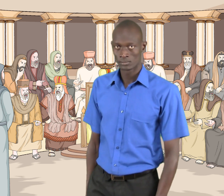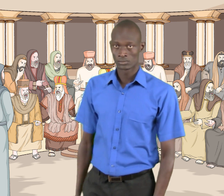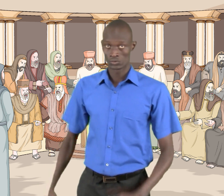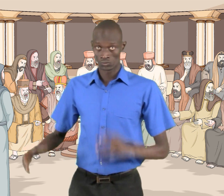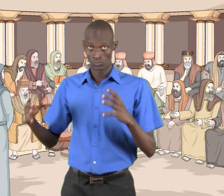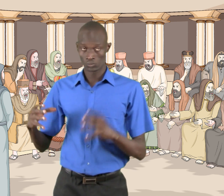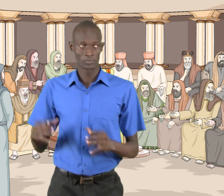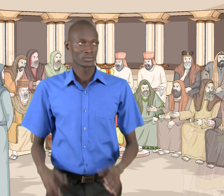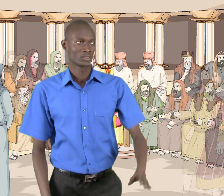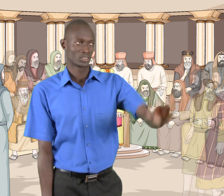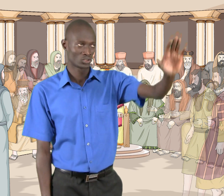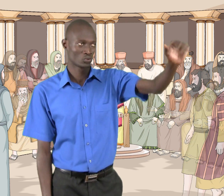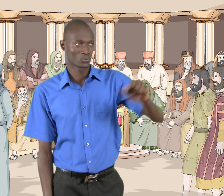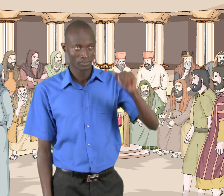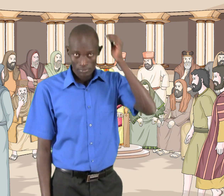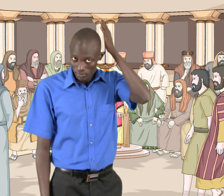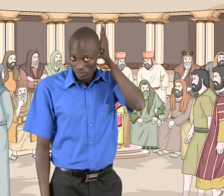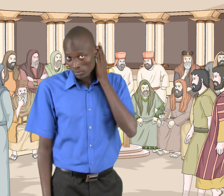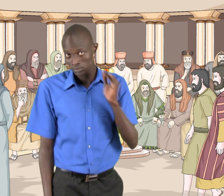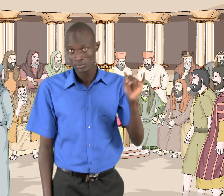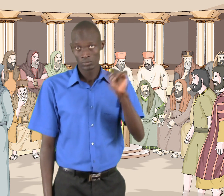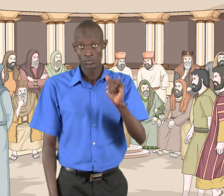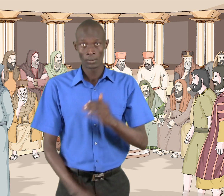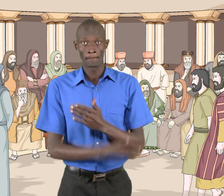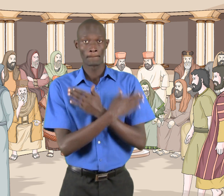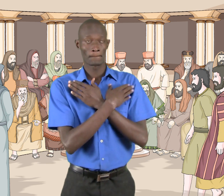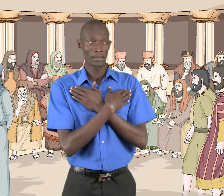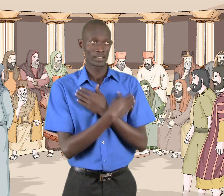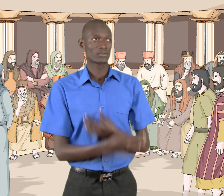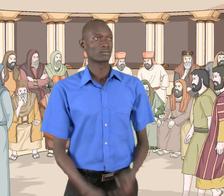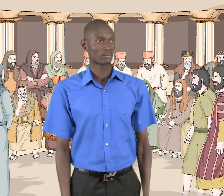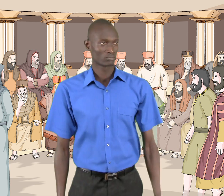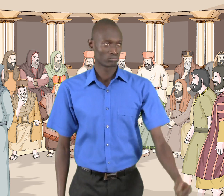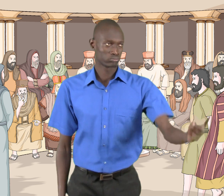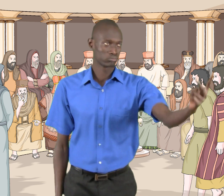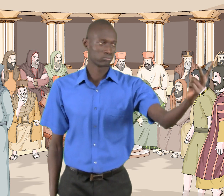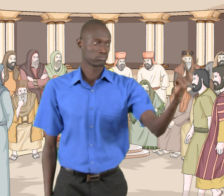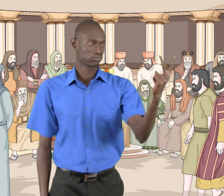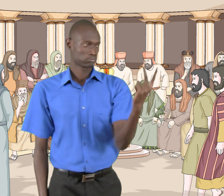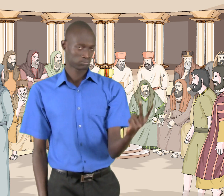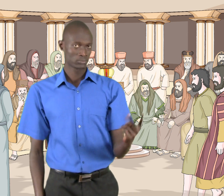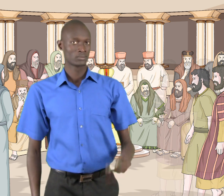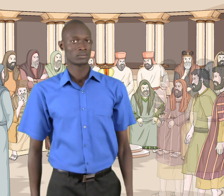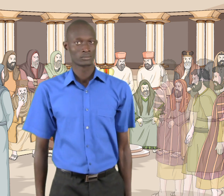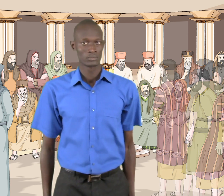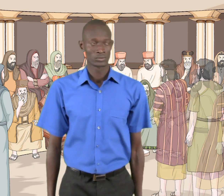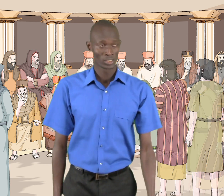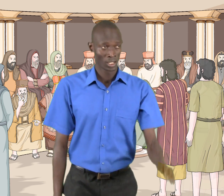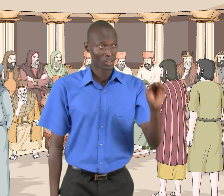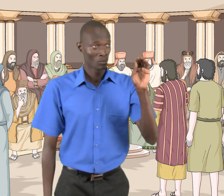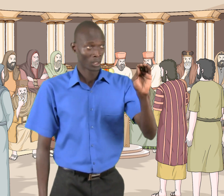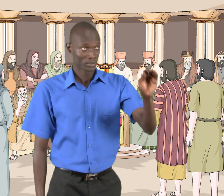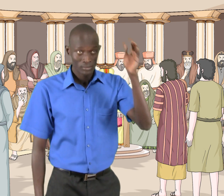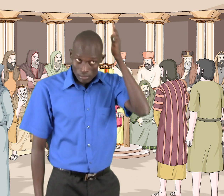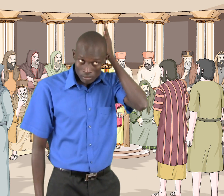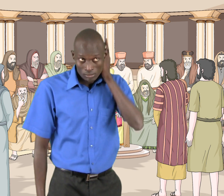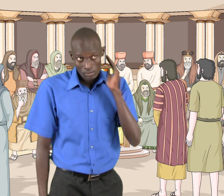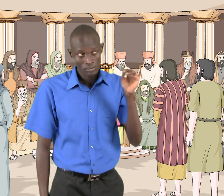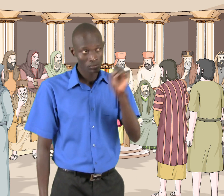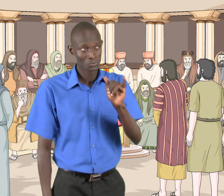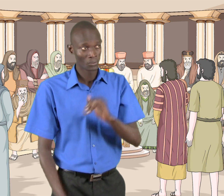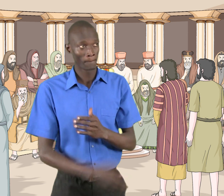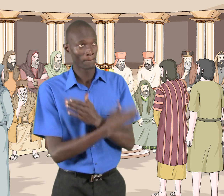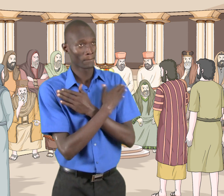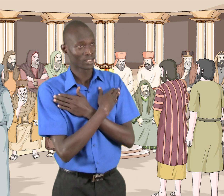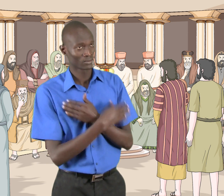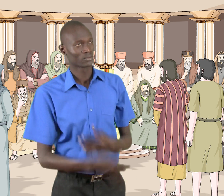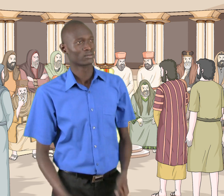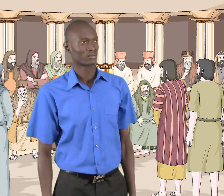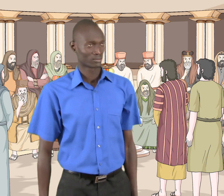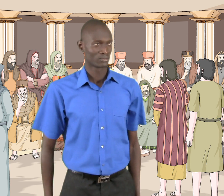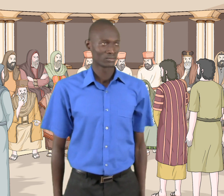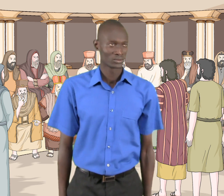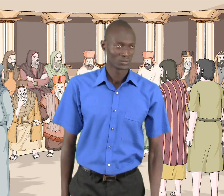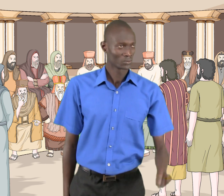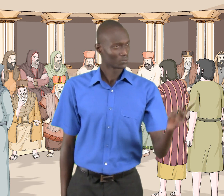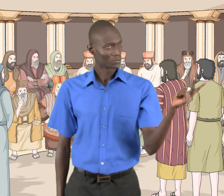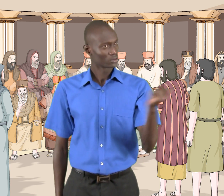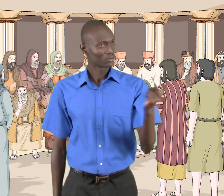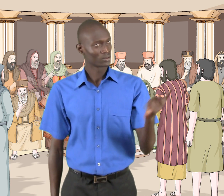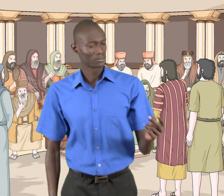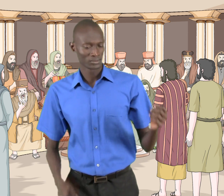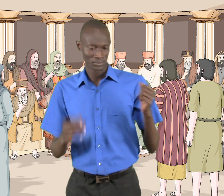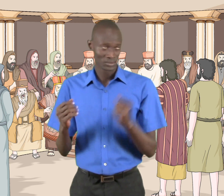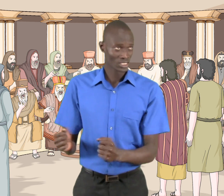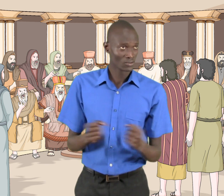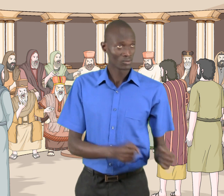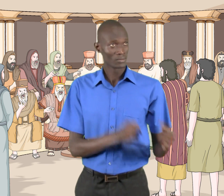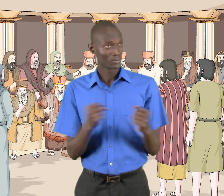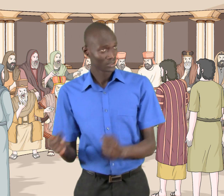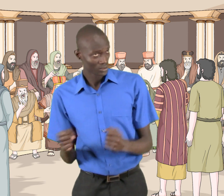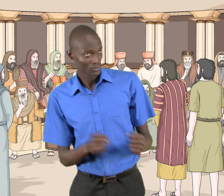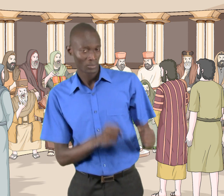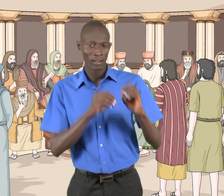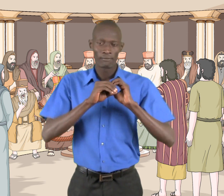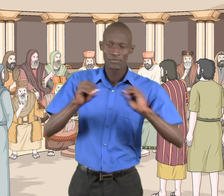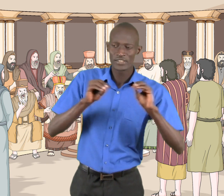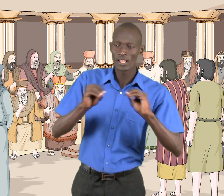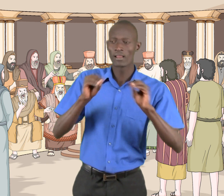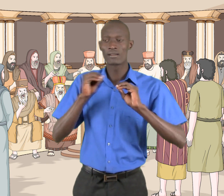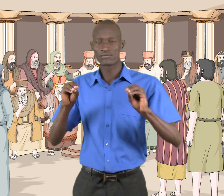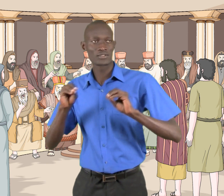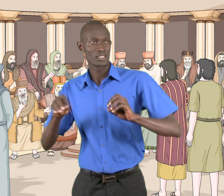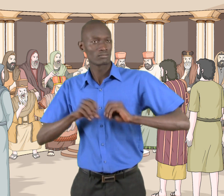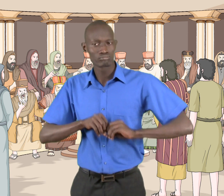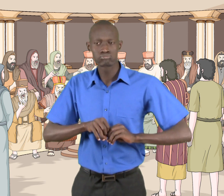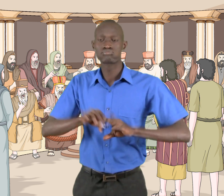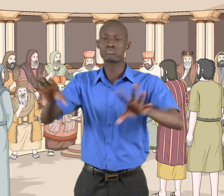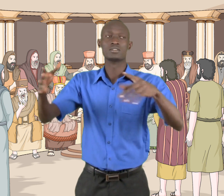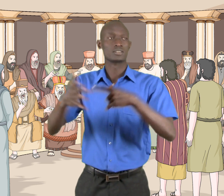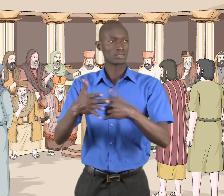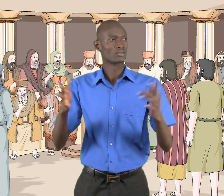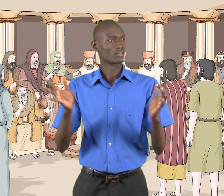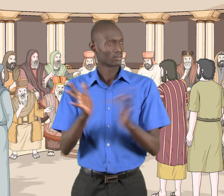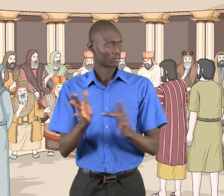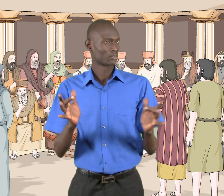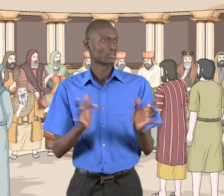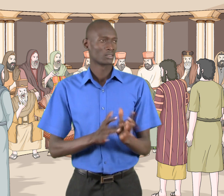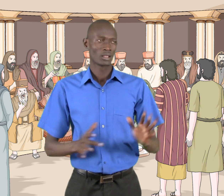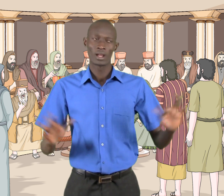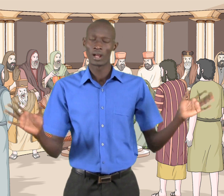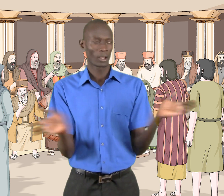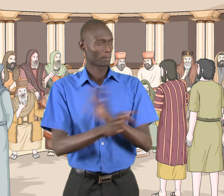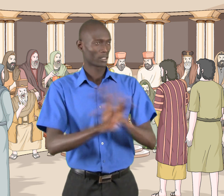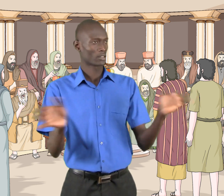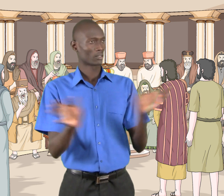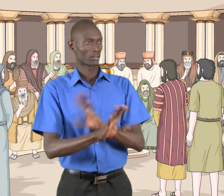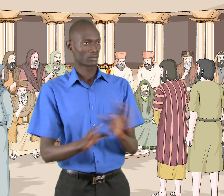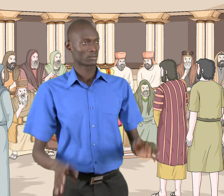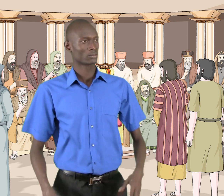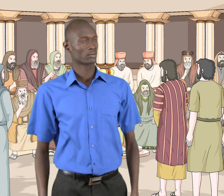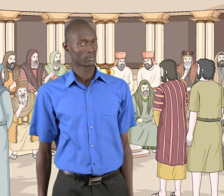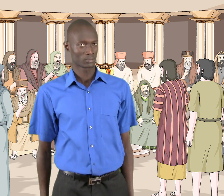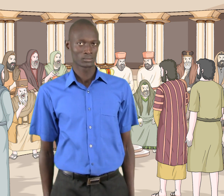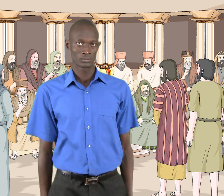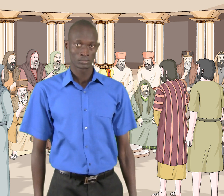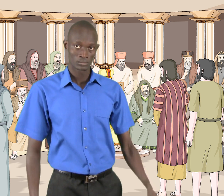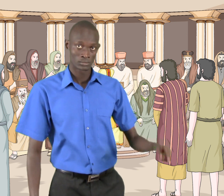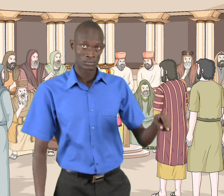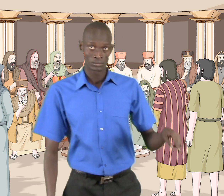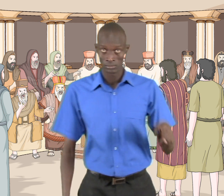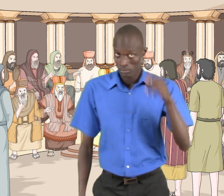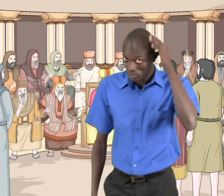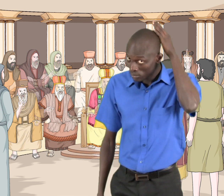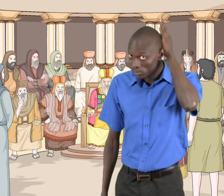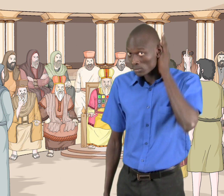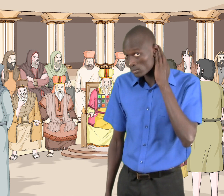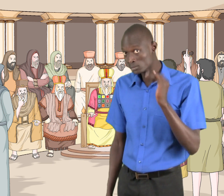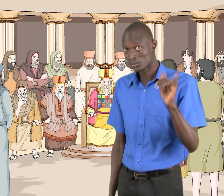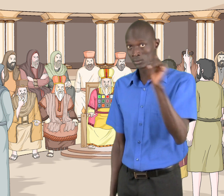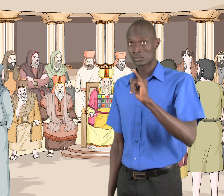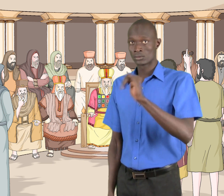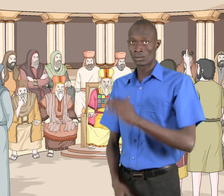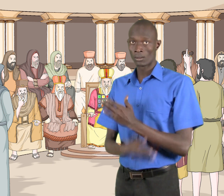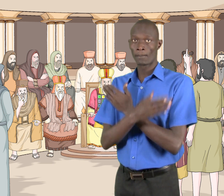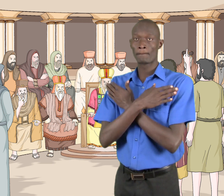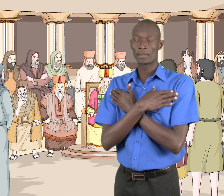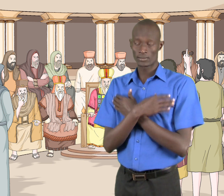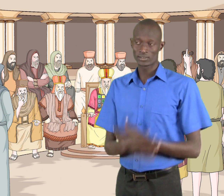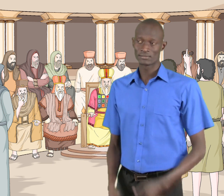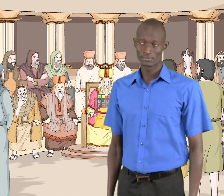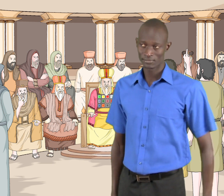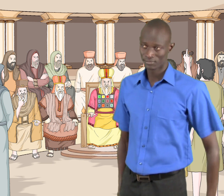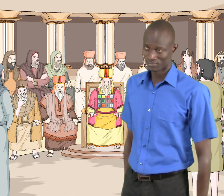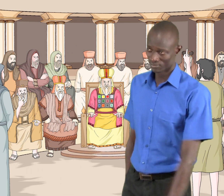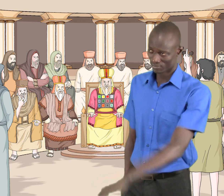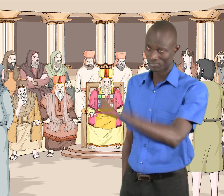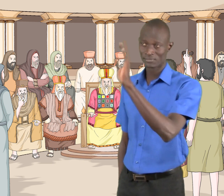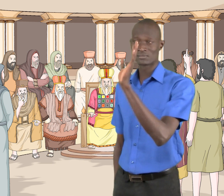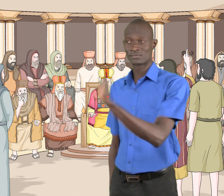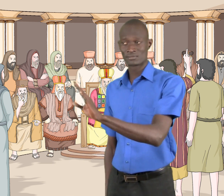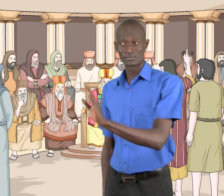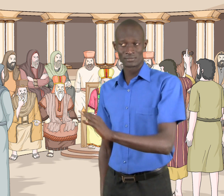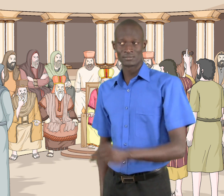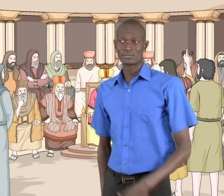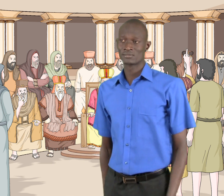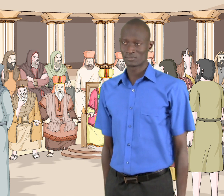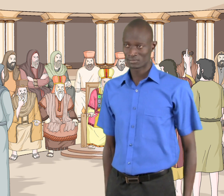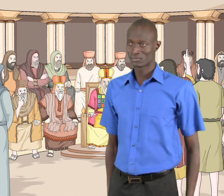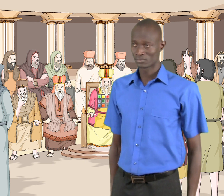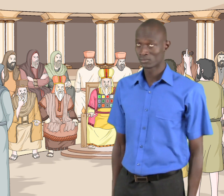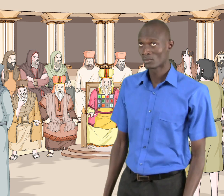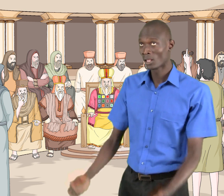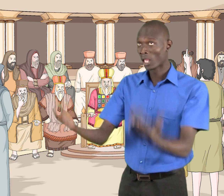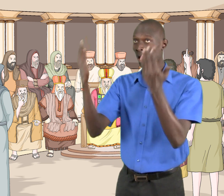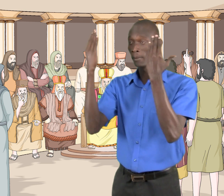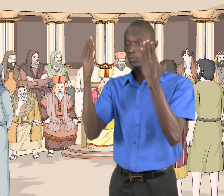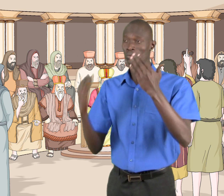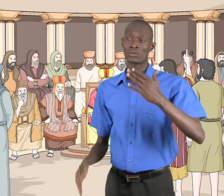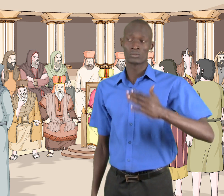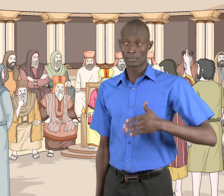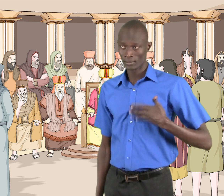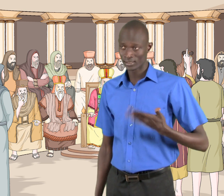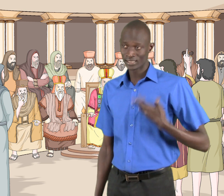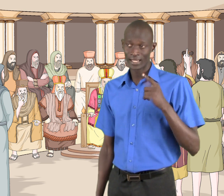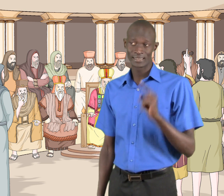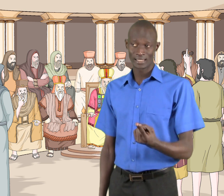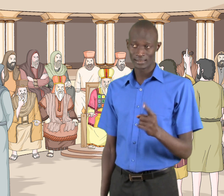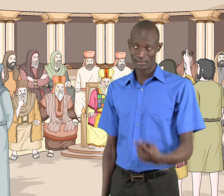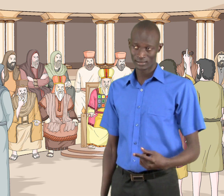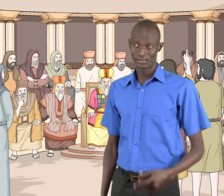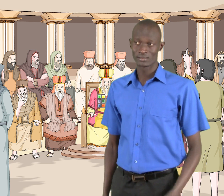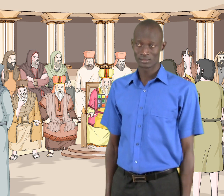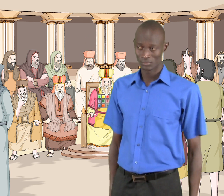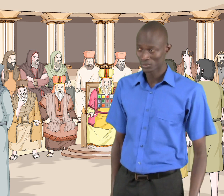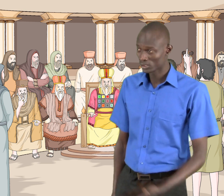Then they called them in again and commanded them not to speak or teach at all in the name of Jesus.